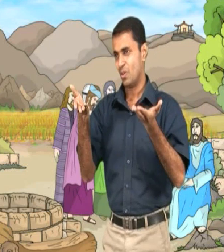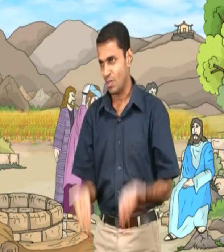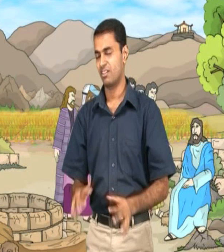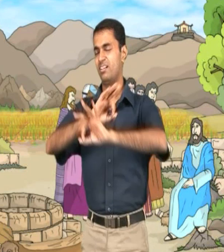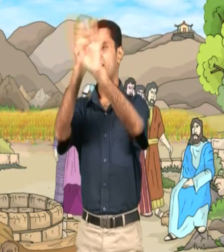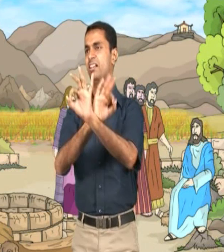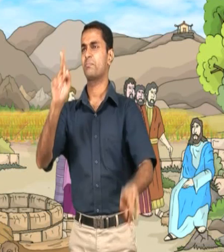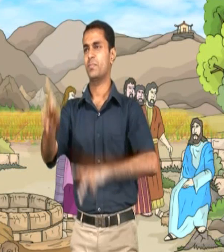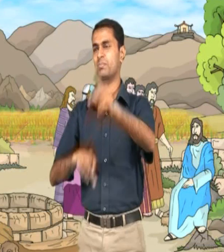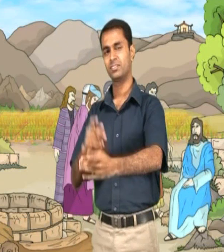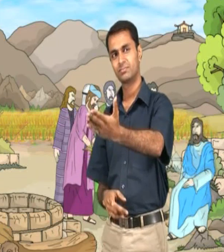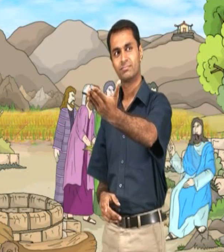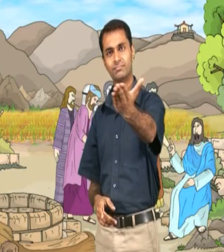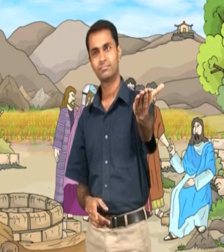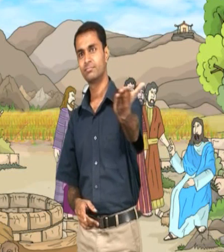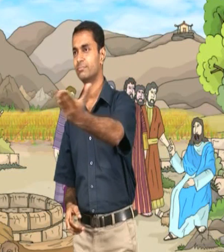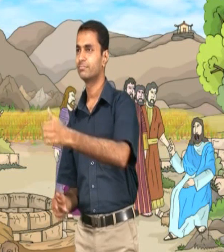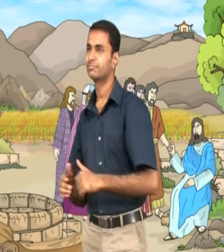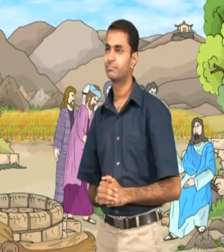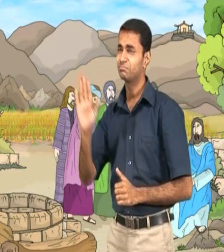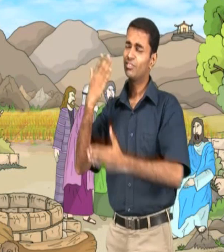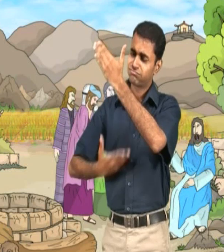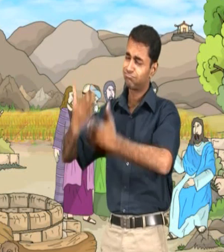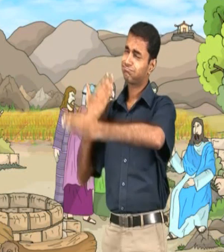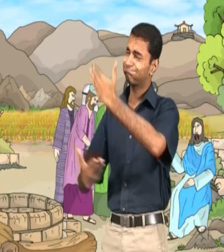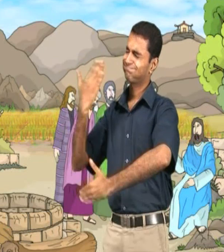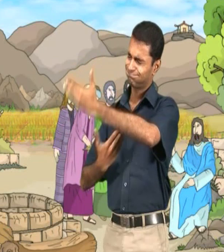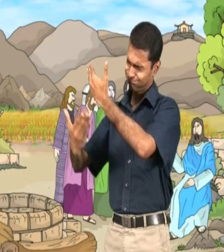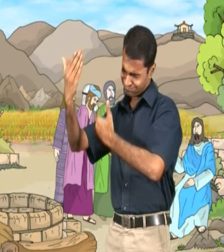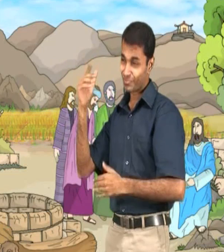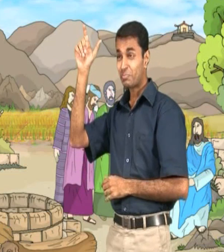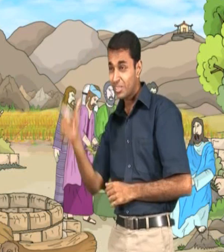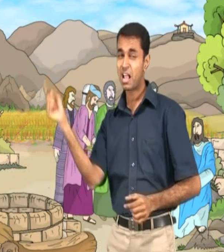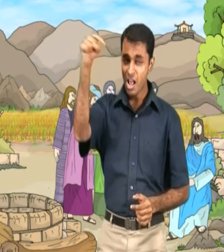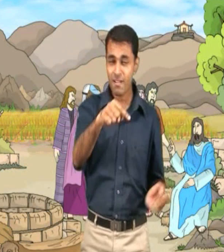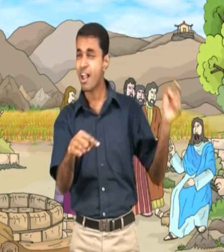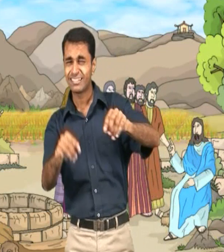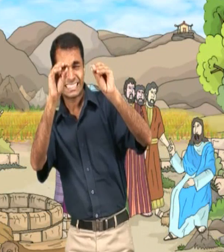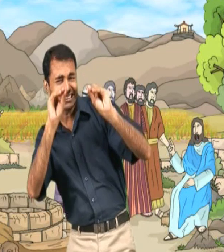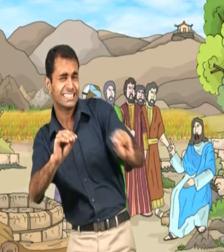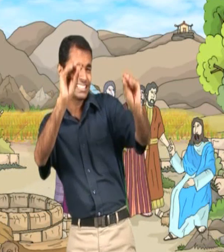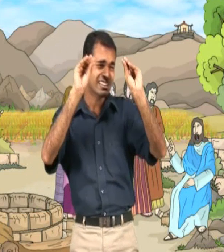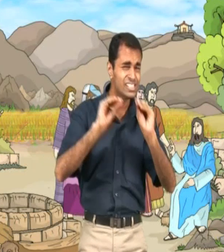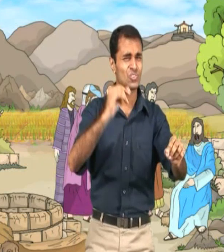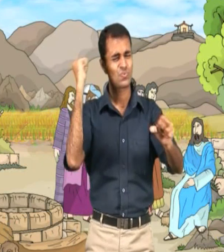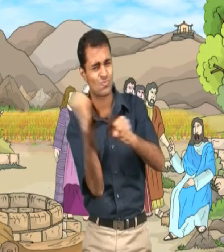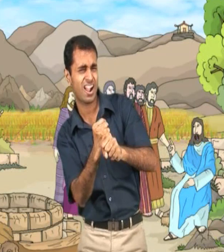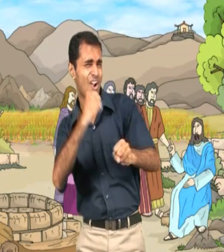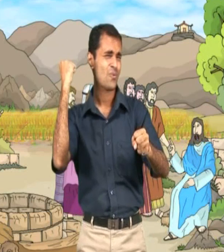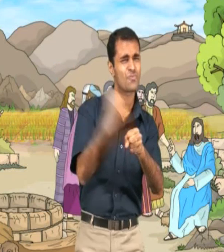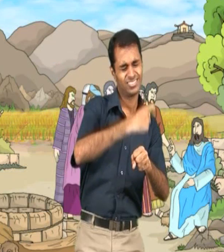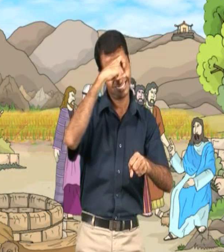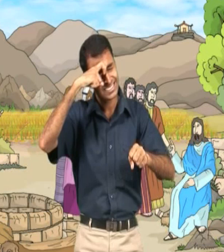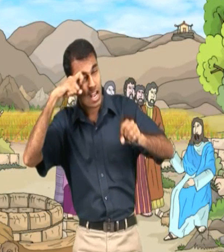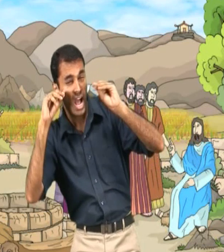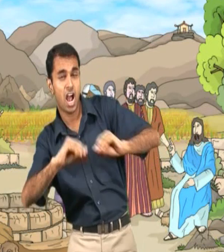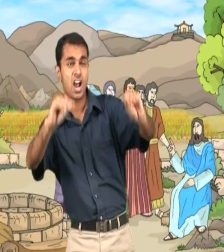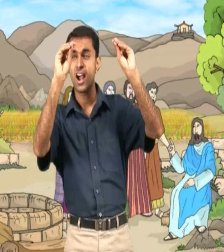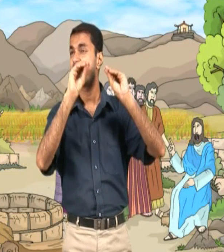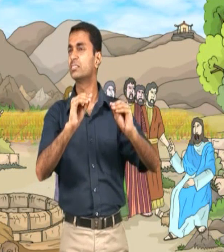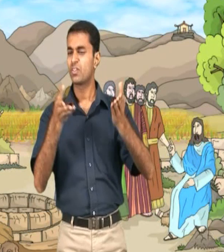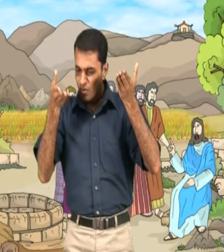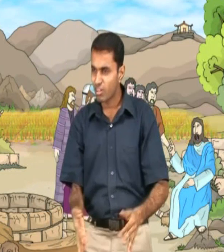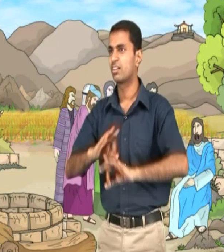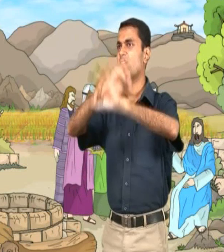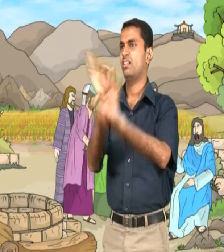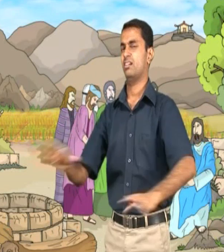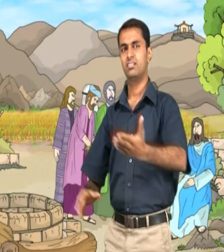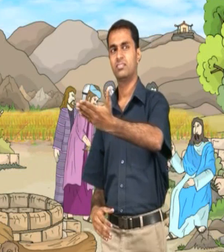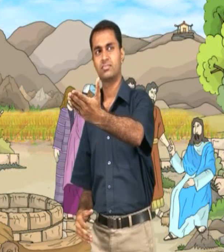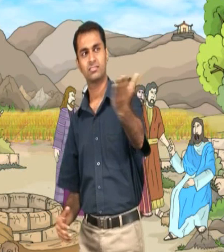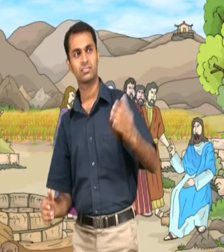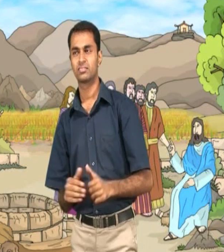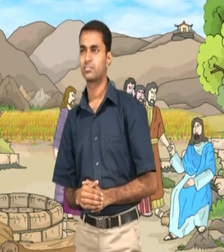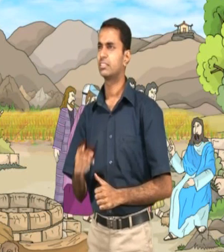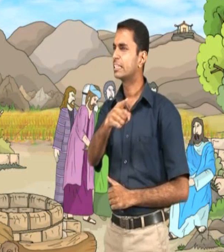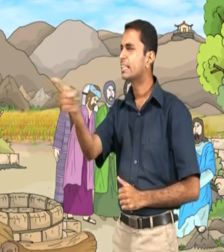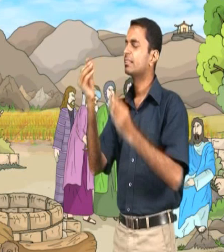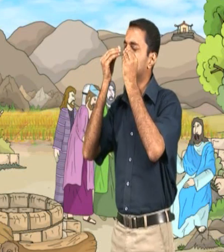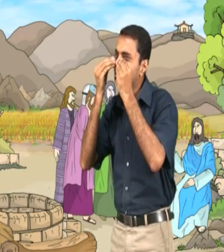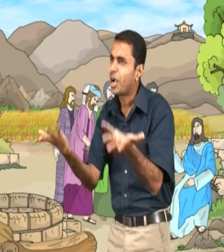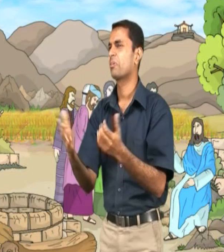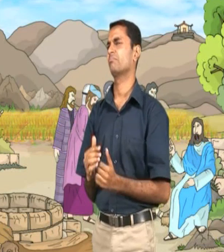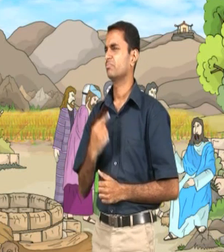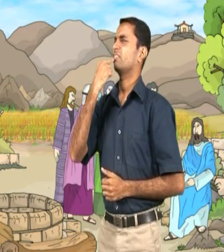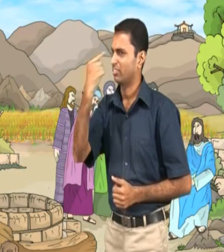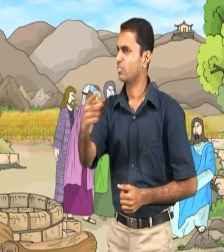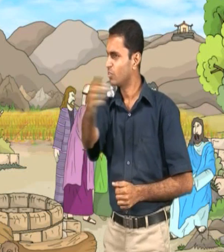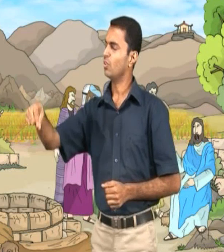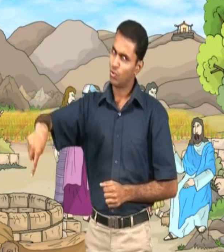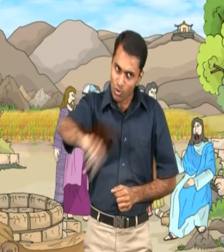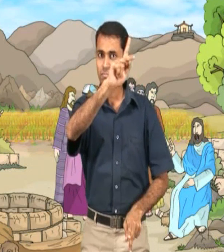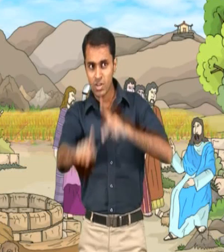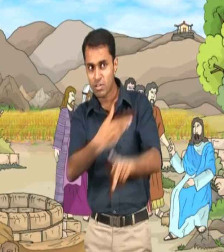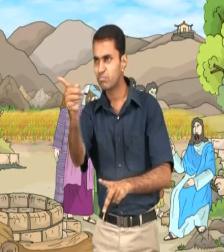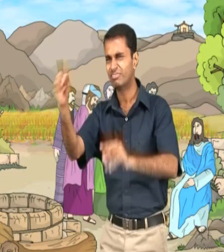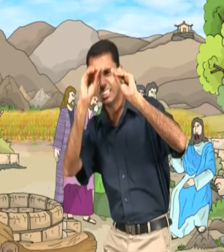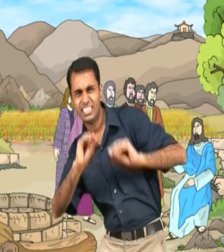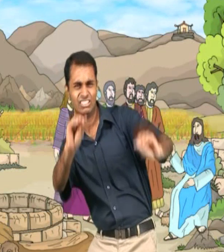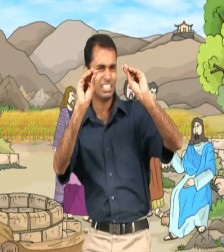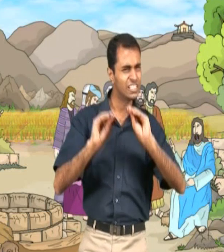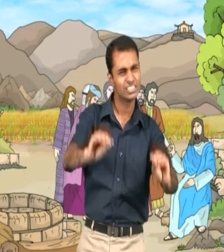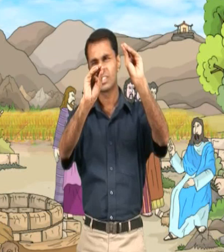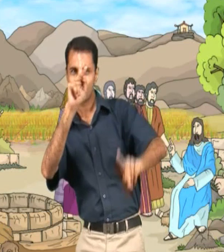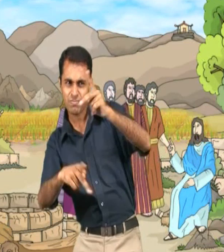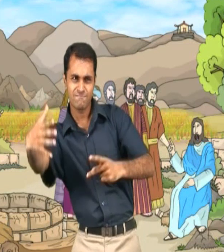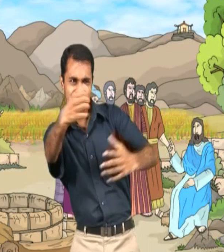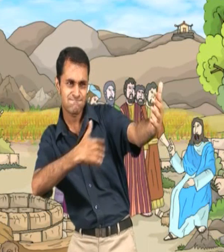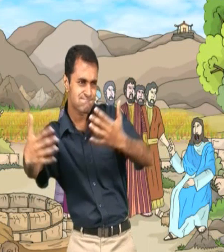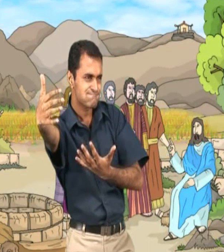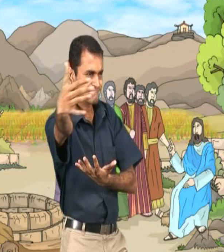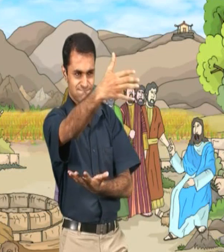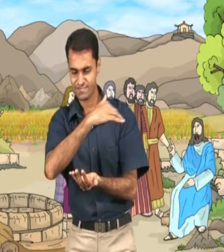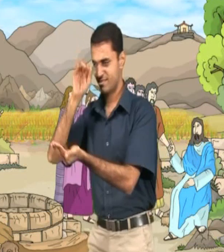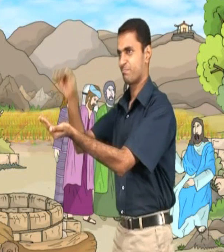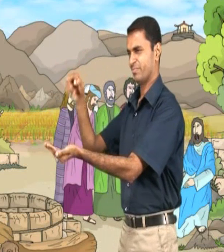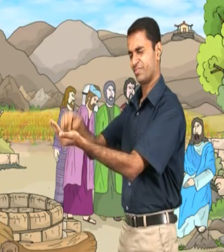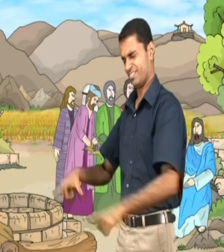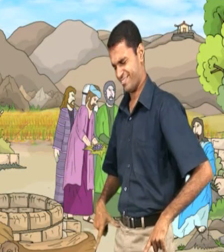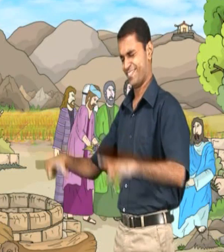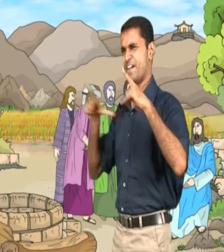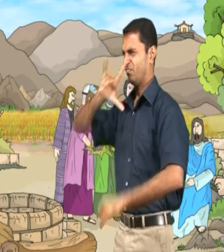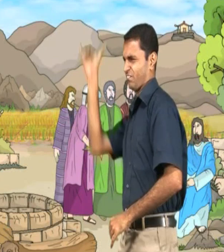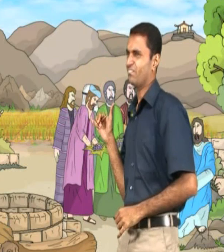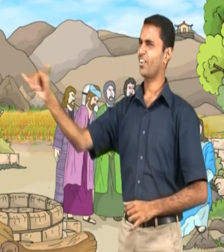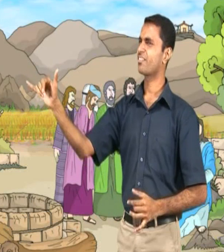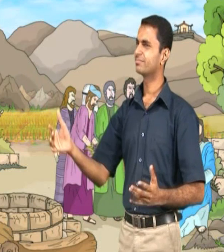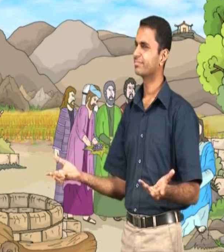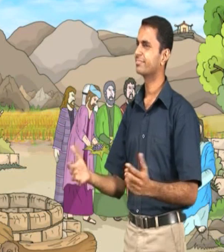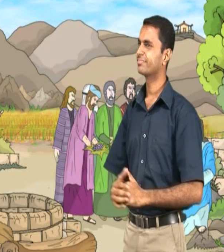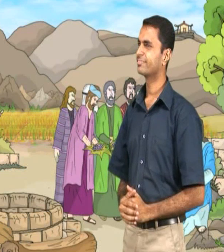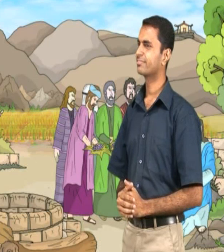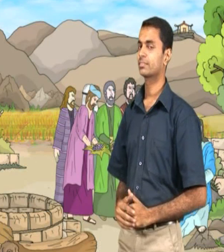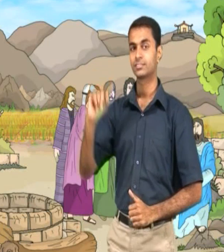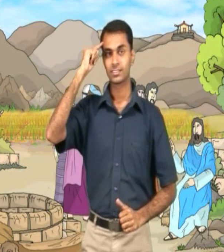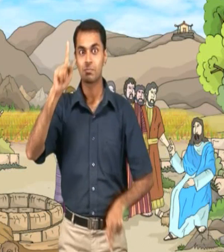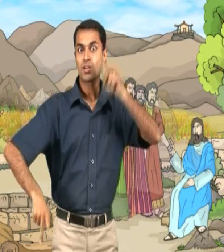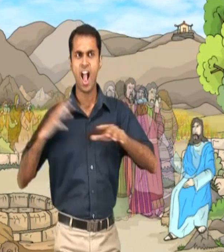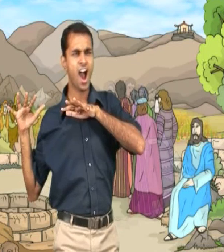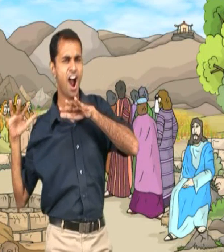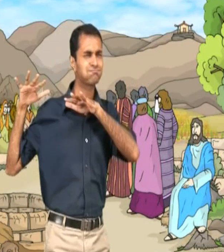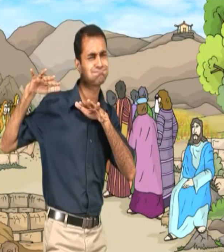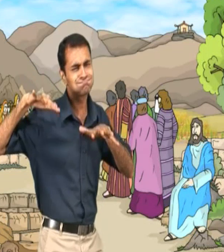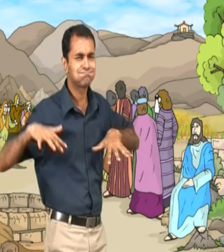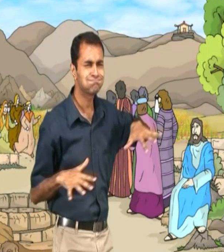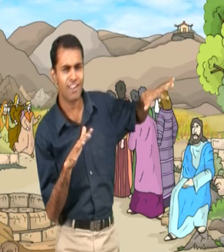others have done the hard work, and now you have taken up their labor.” Many of the Samaritans from that town believed in Jesus because of the woman’s testimony, “He told me everything I ever did.”